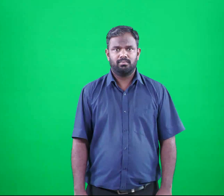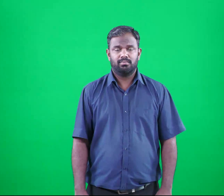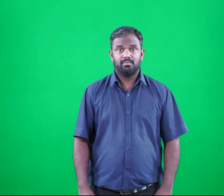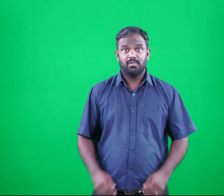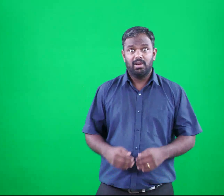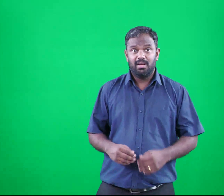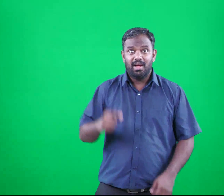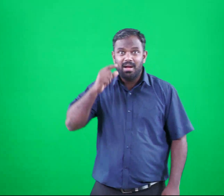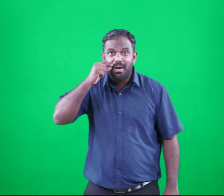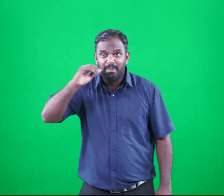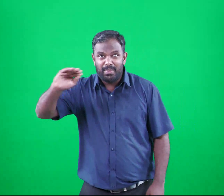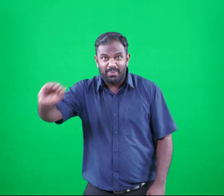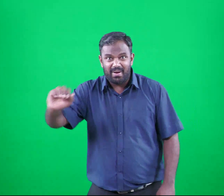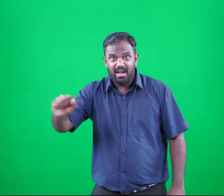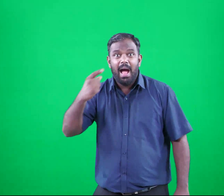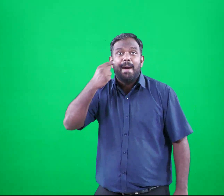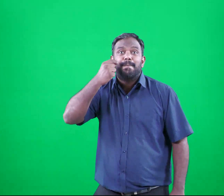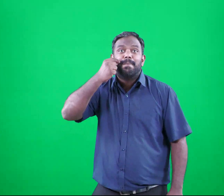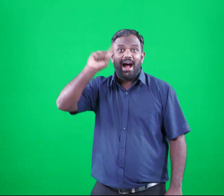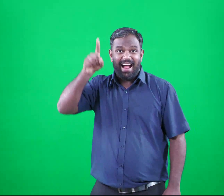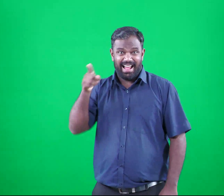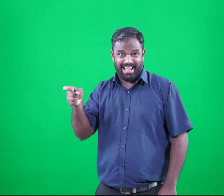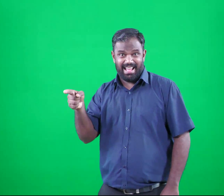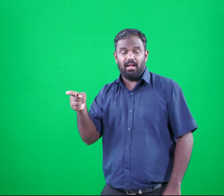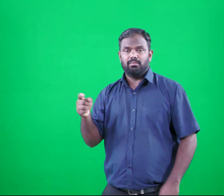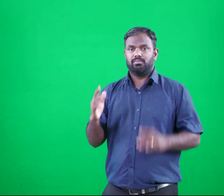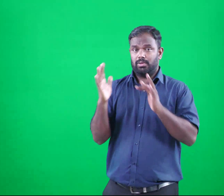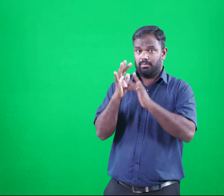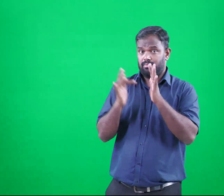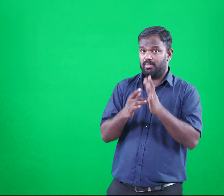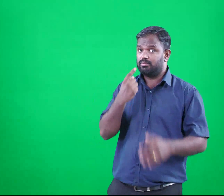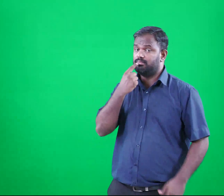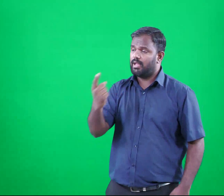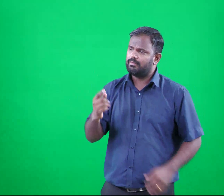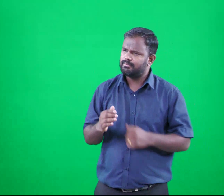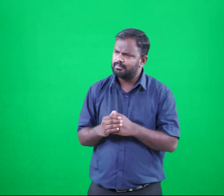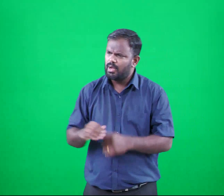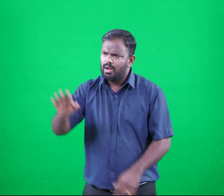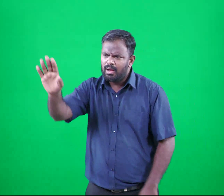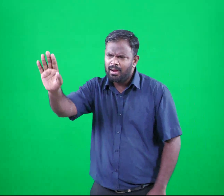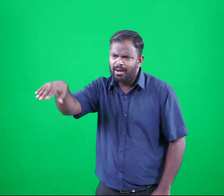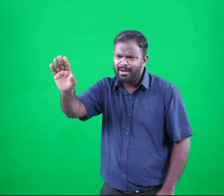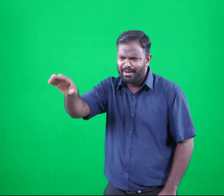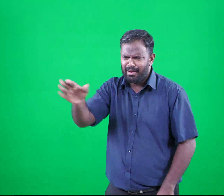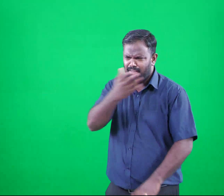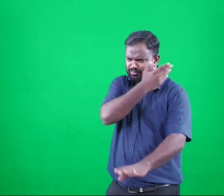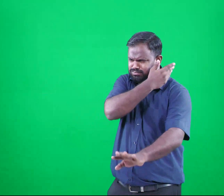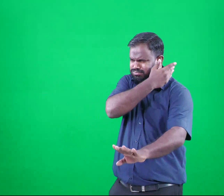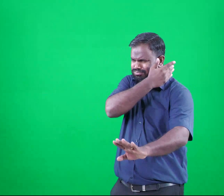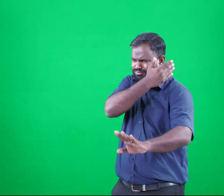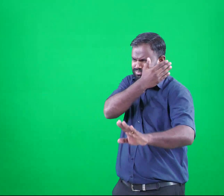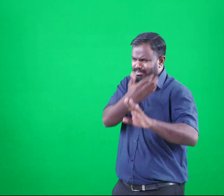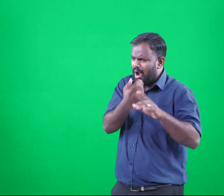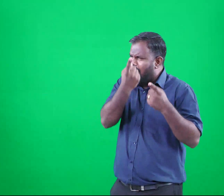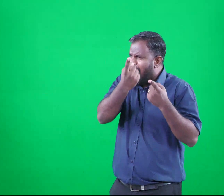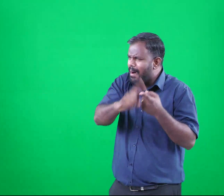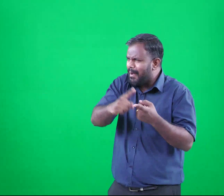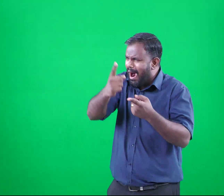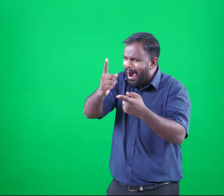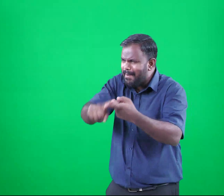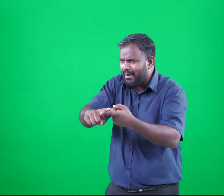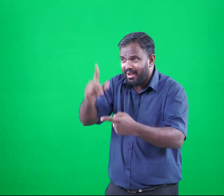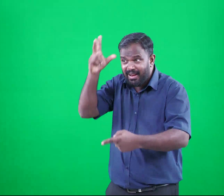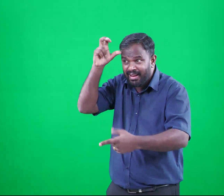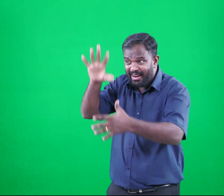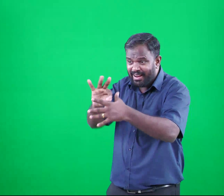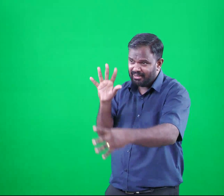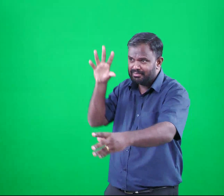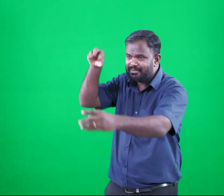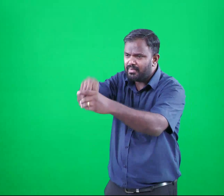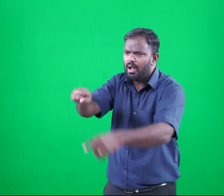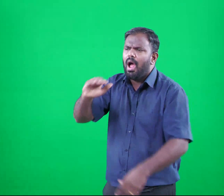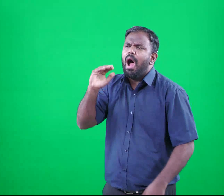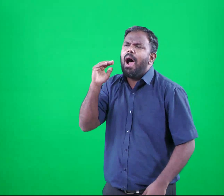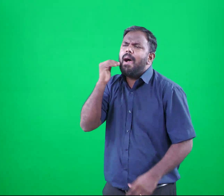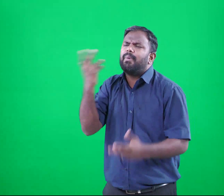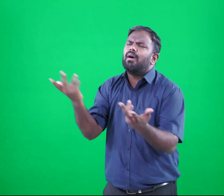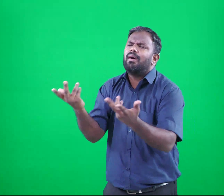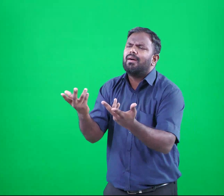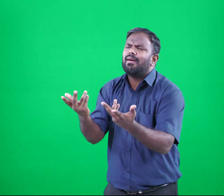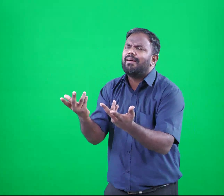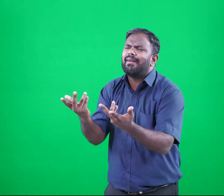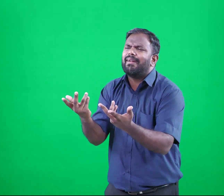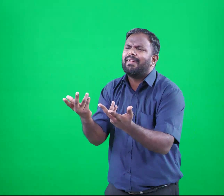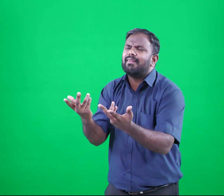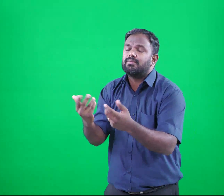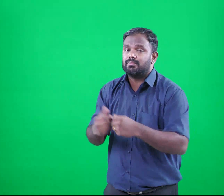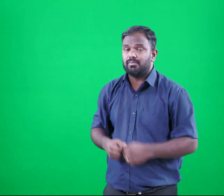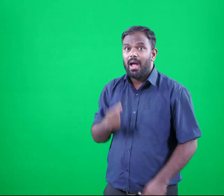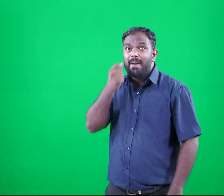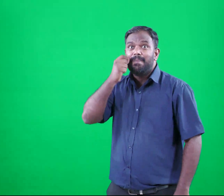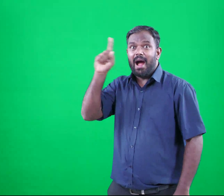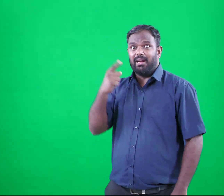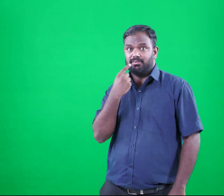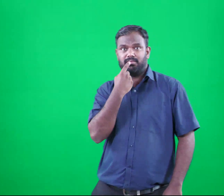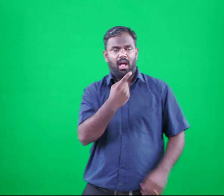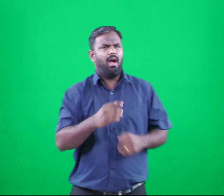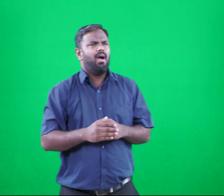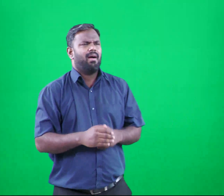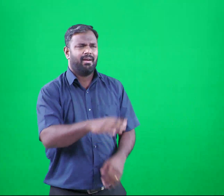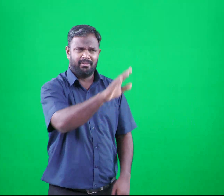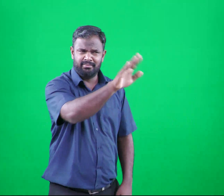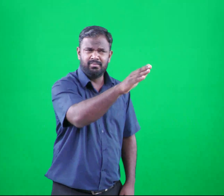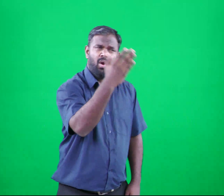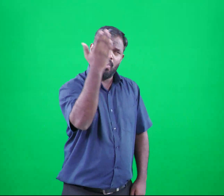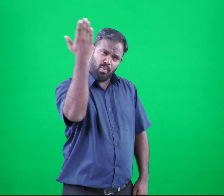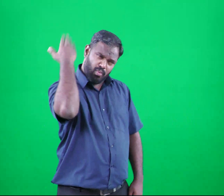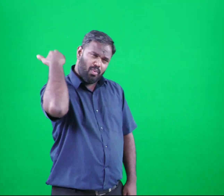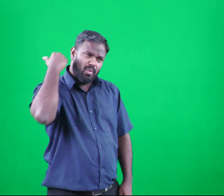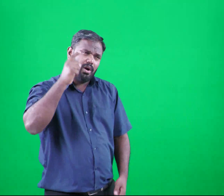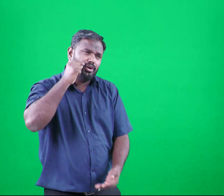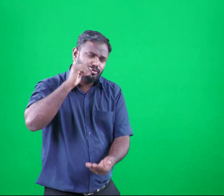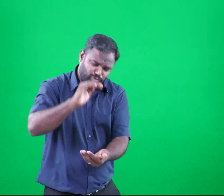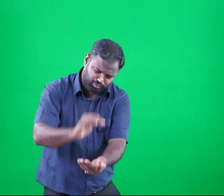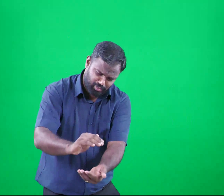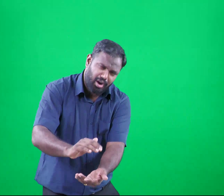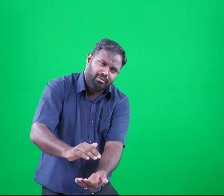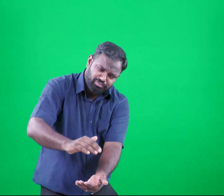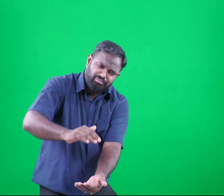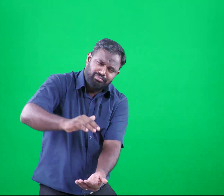Jesus asked the boy's father, "How long has this been with him?"